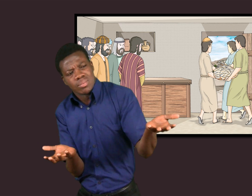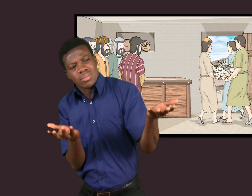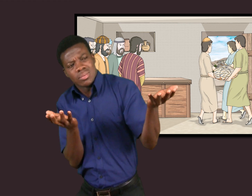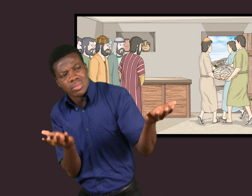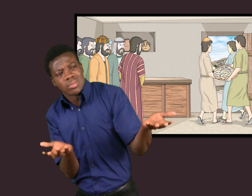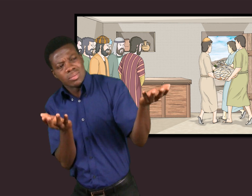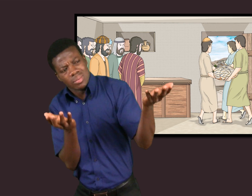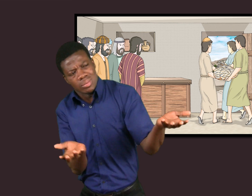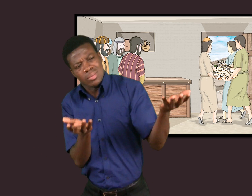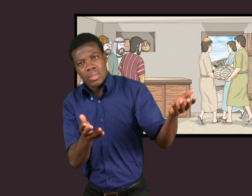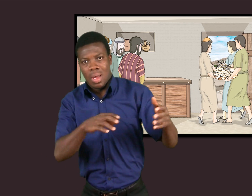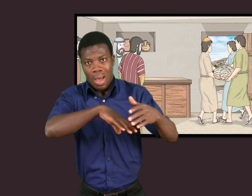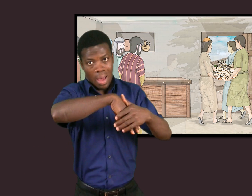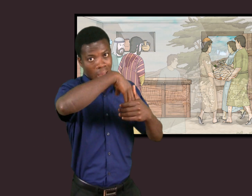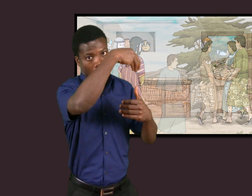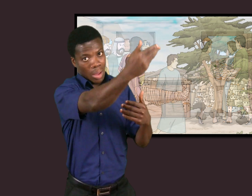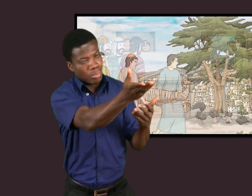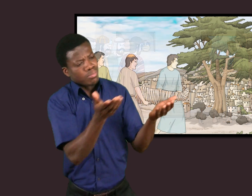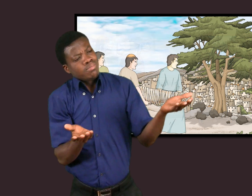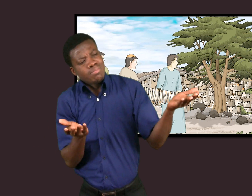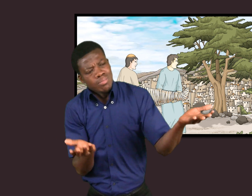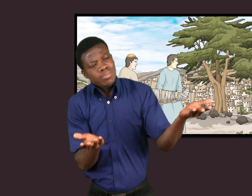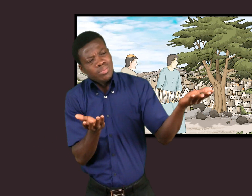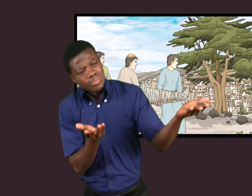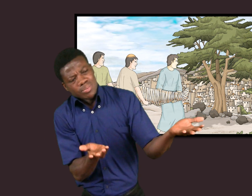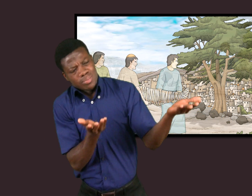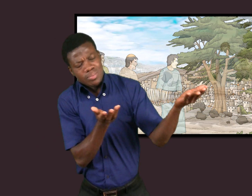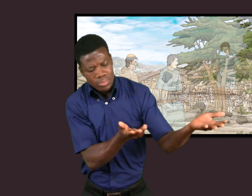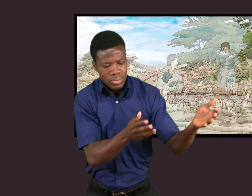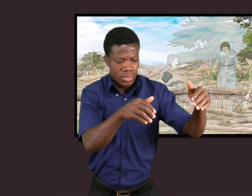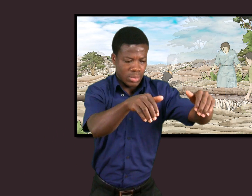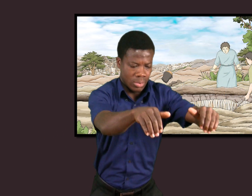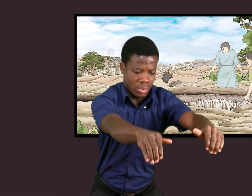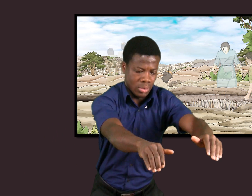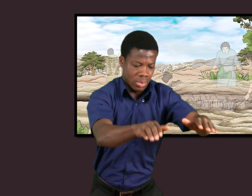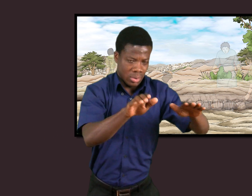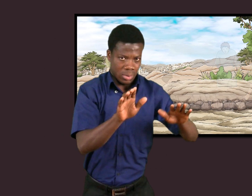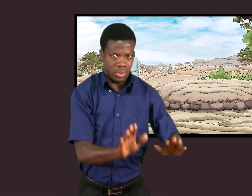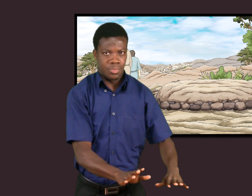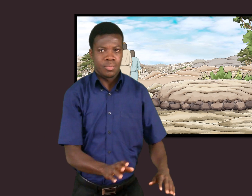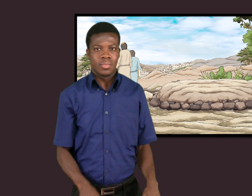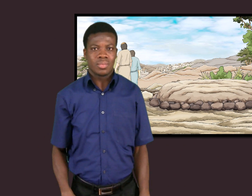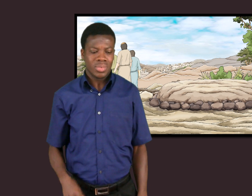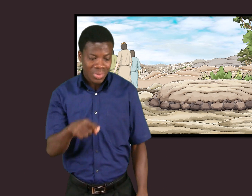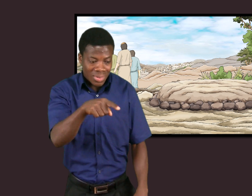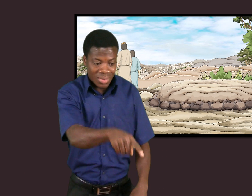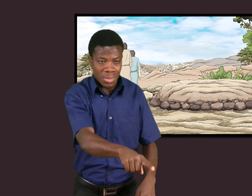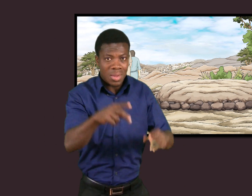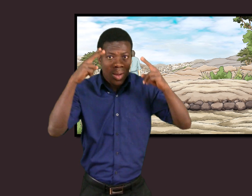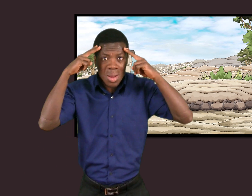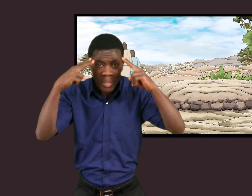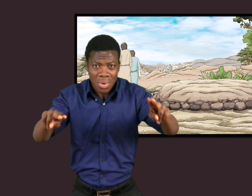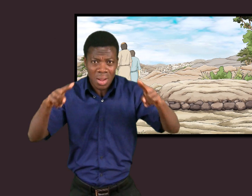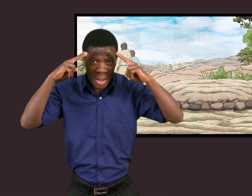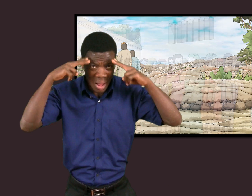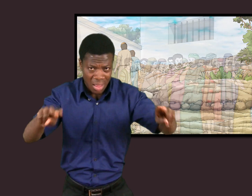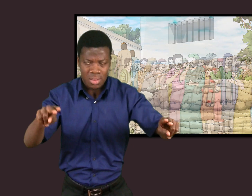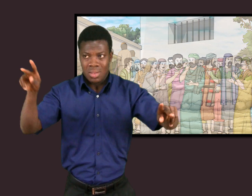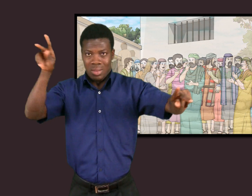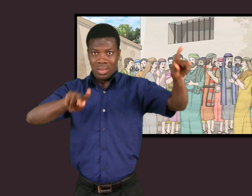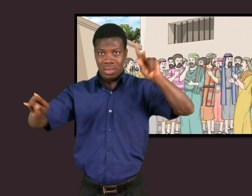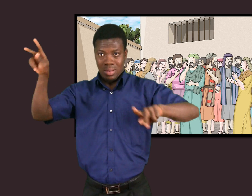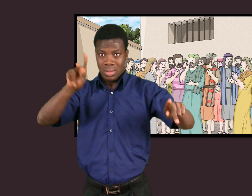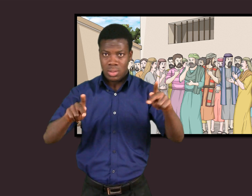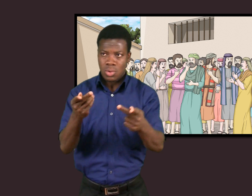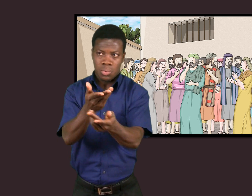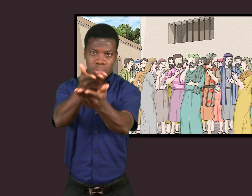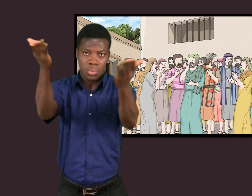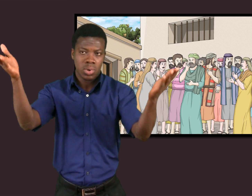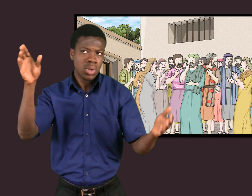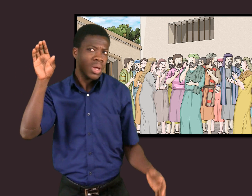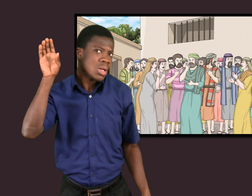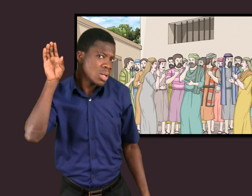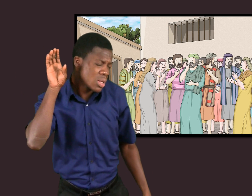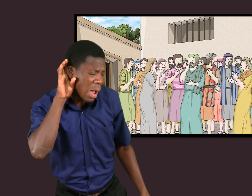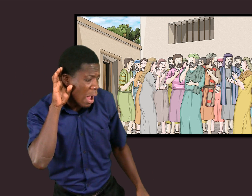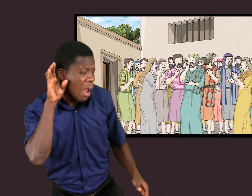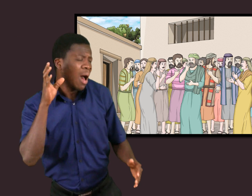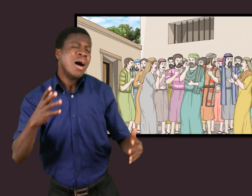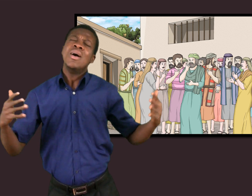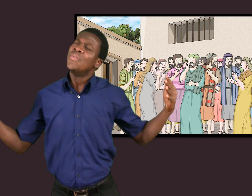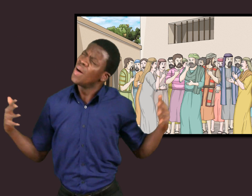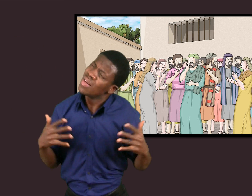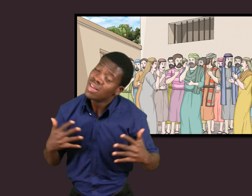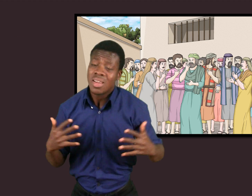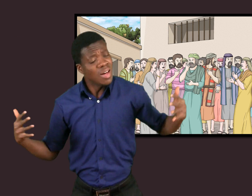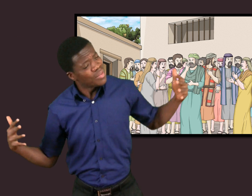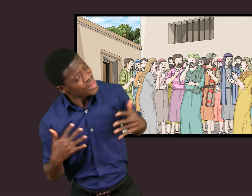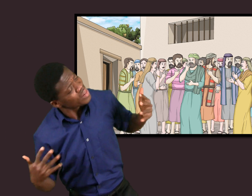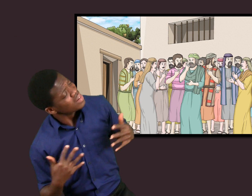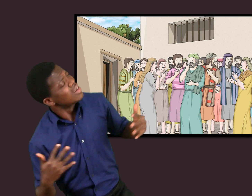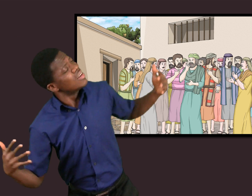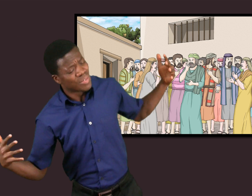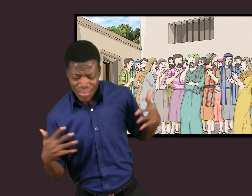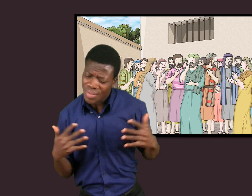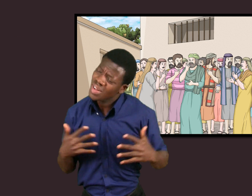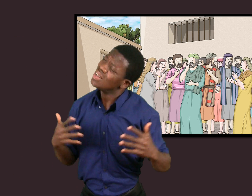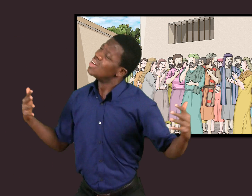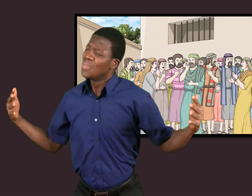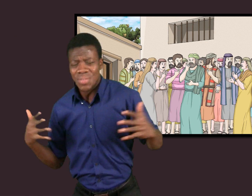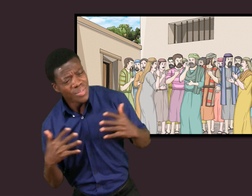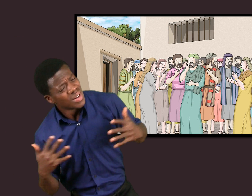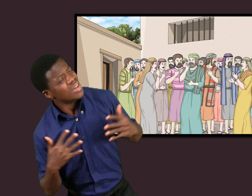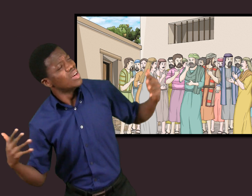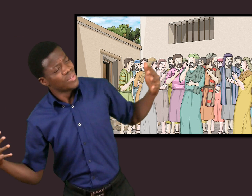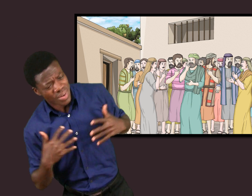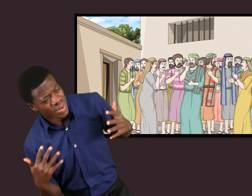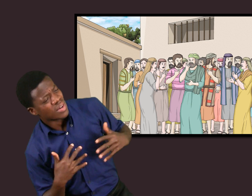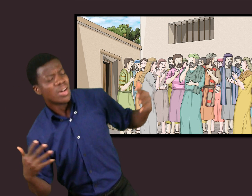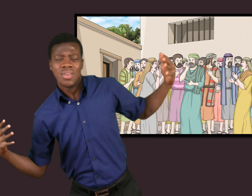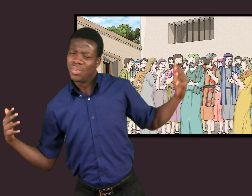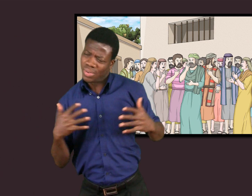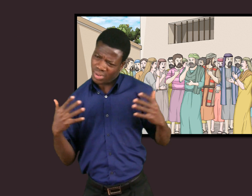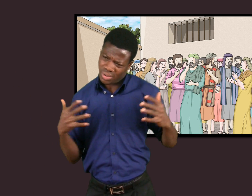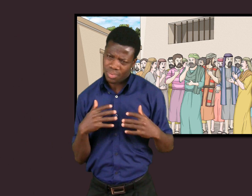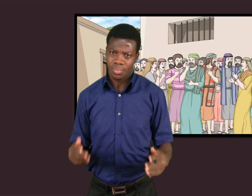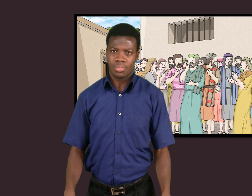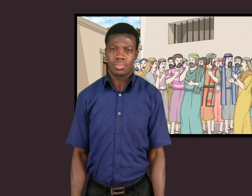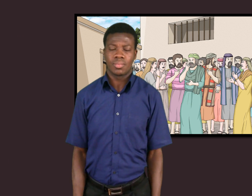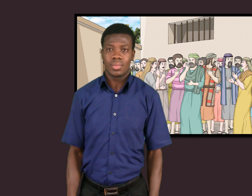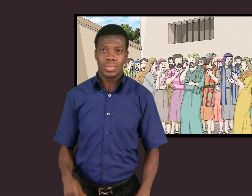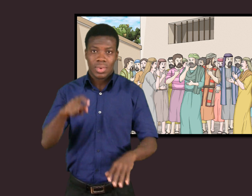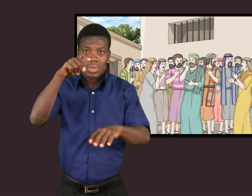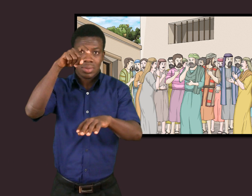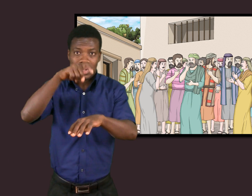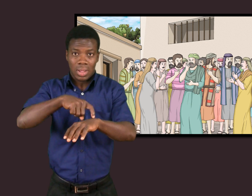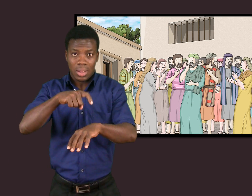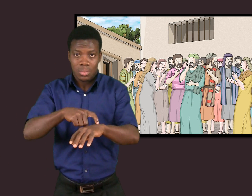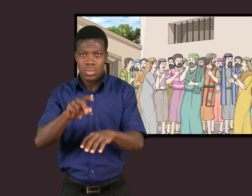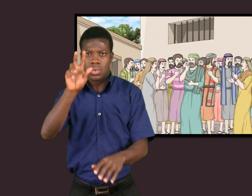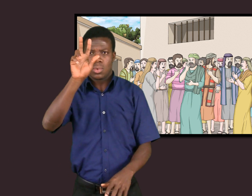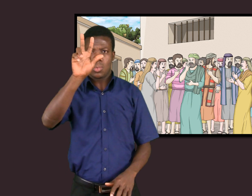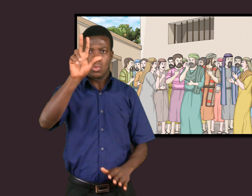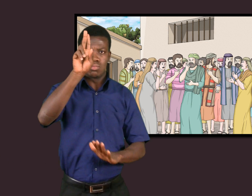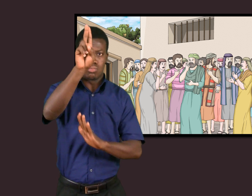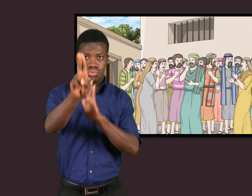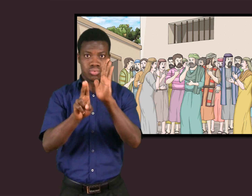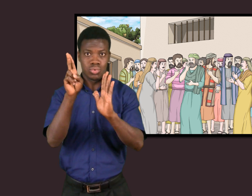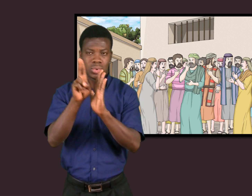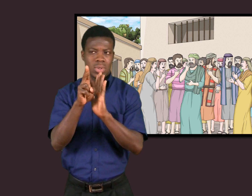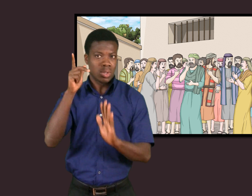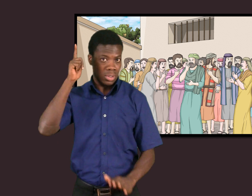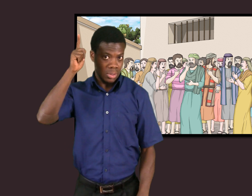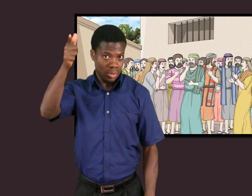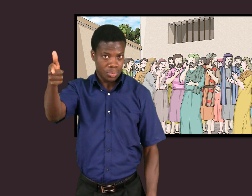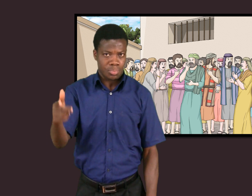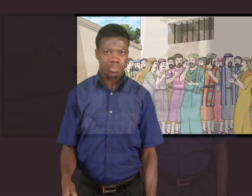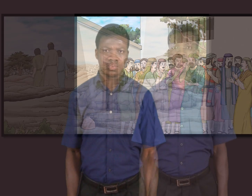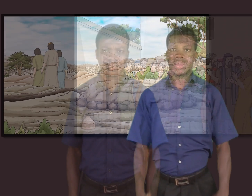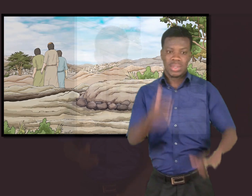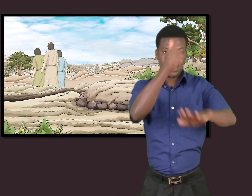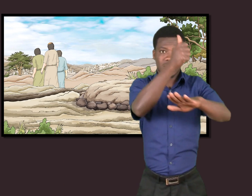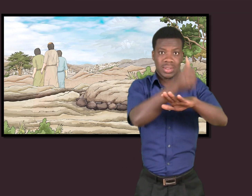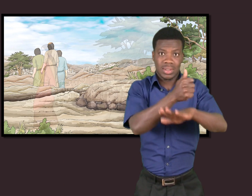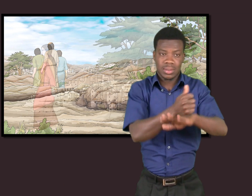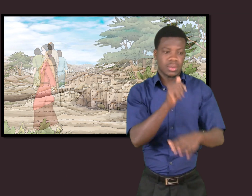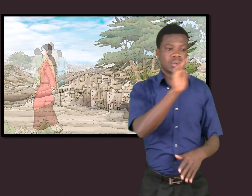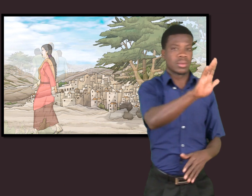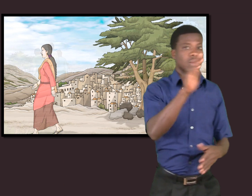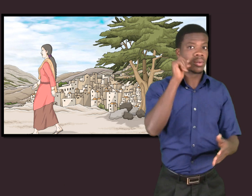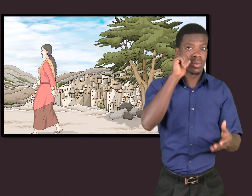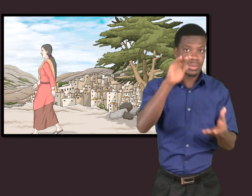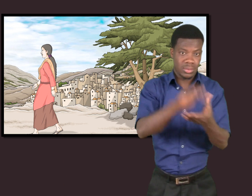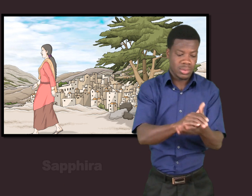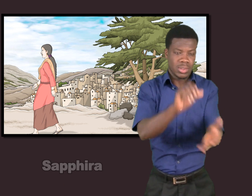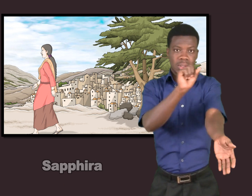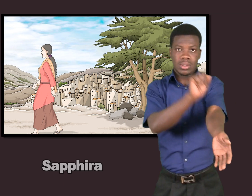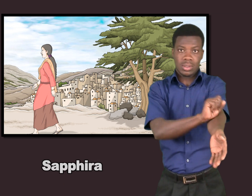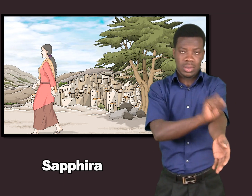Then the young men stepped forward, wrapped up his body, and carried him out and buried him.